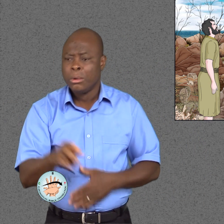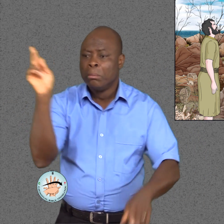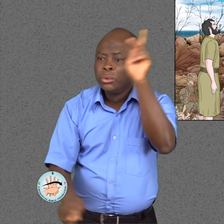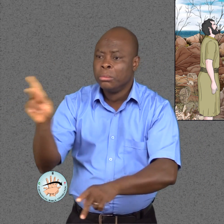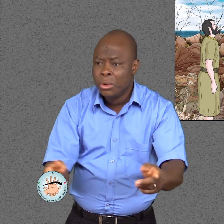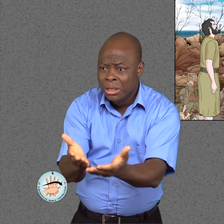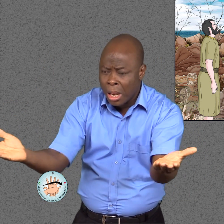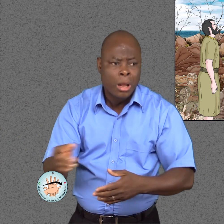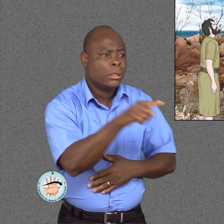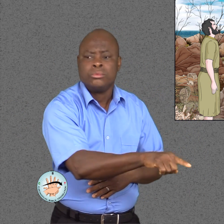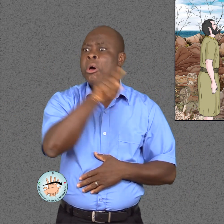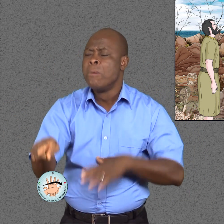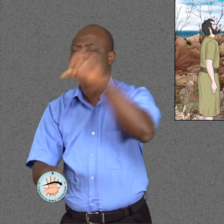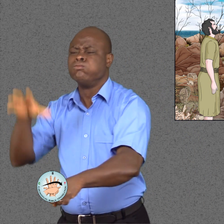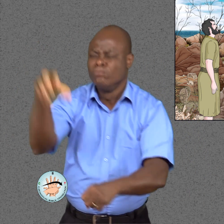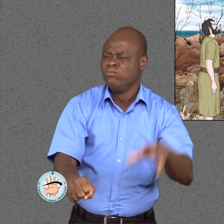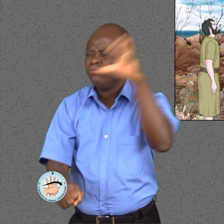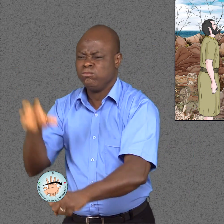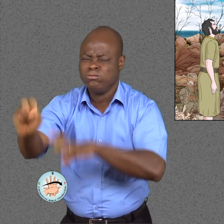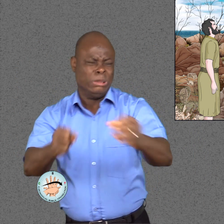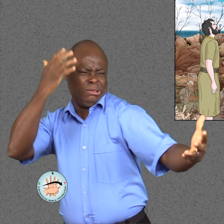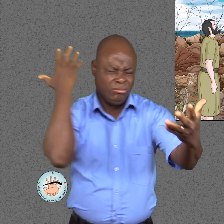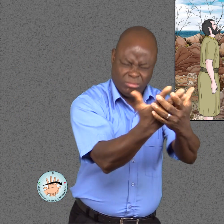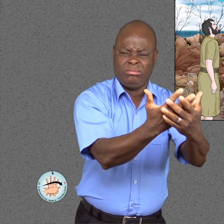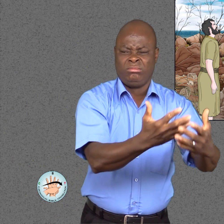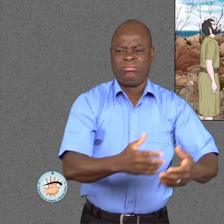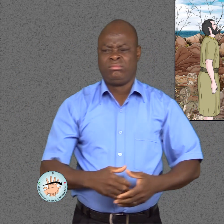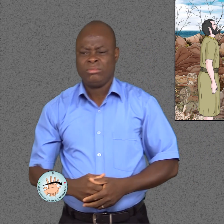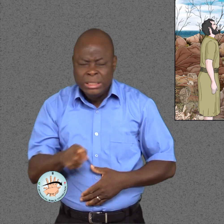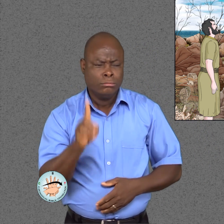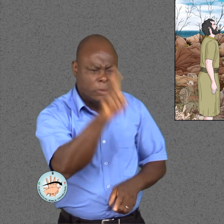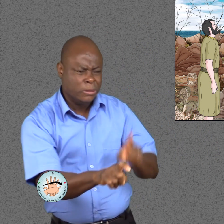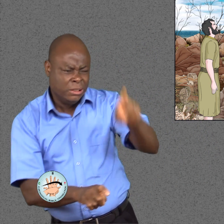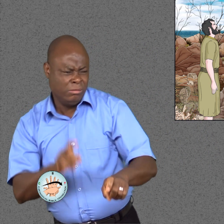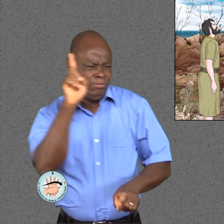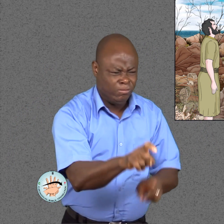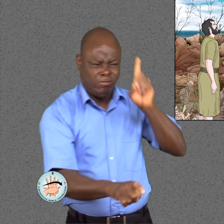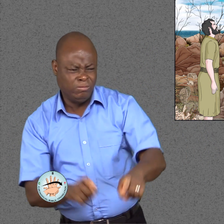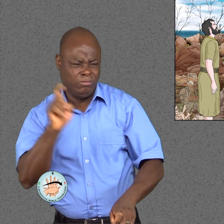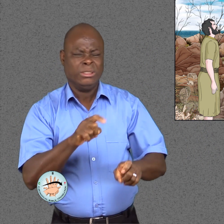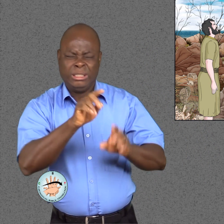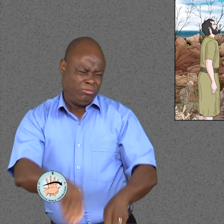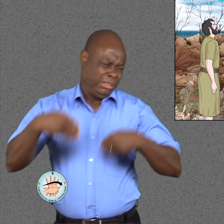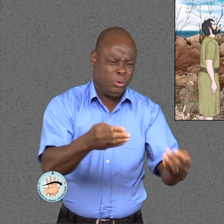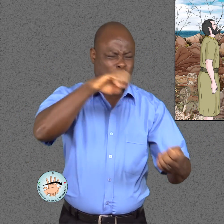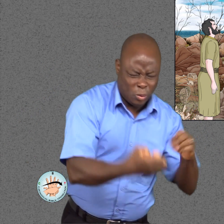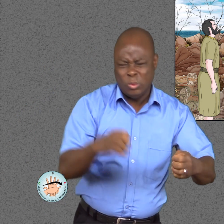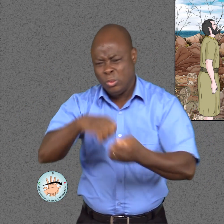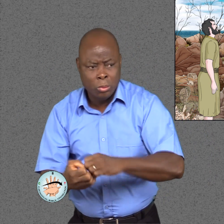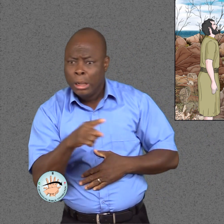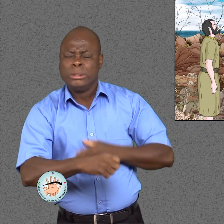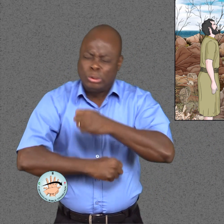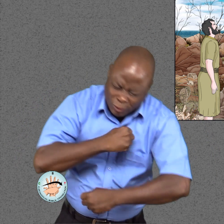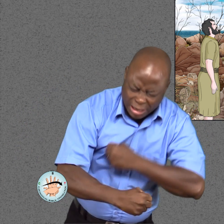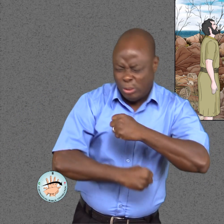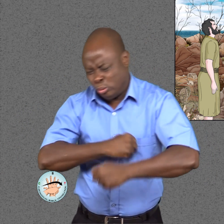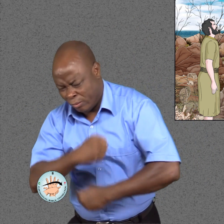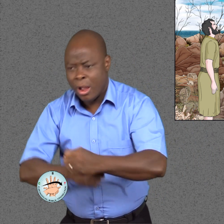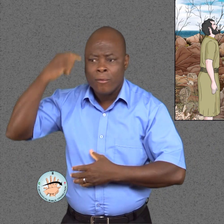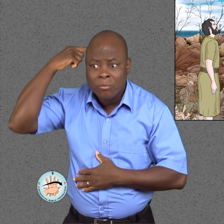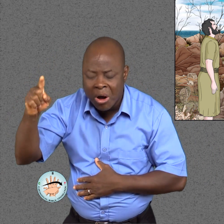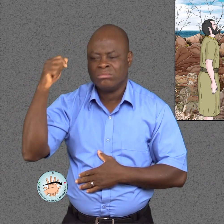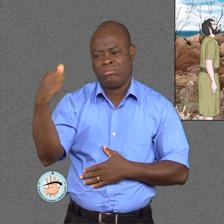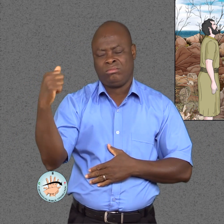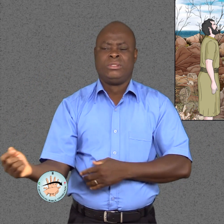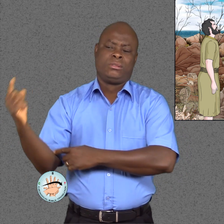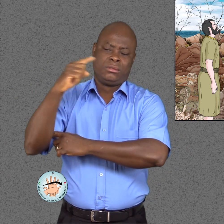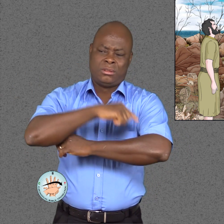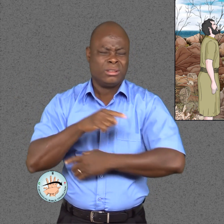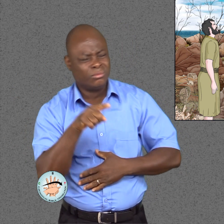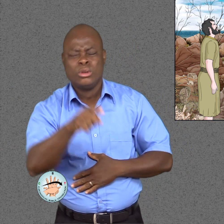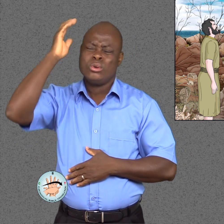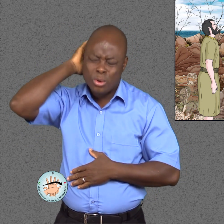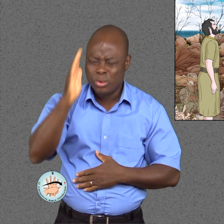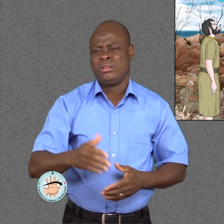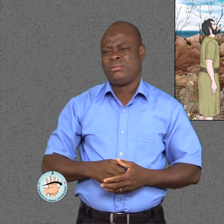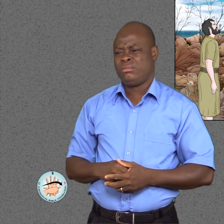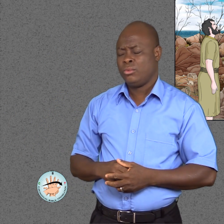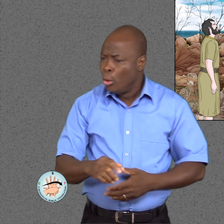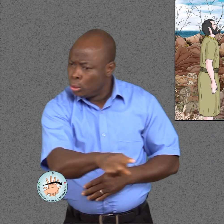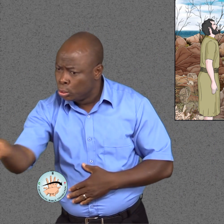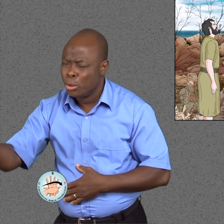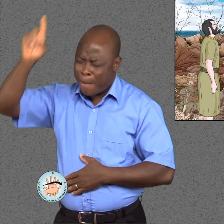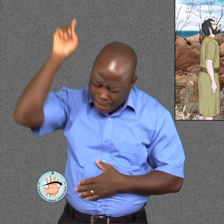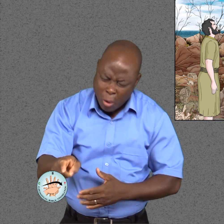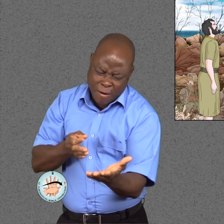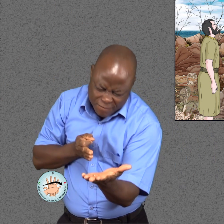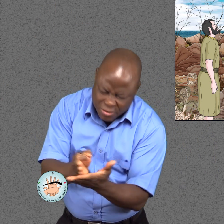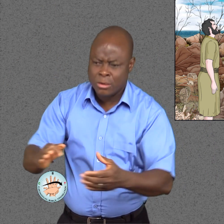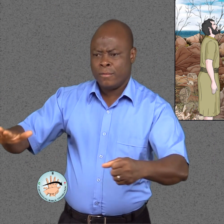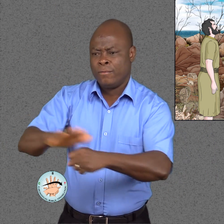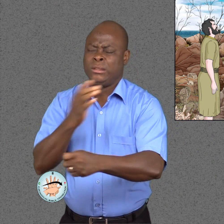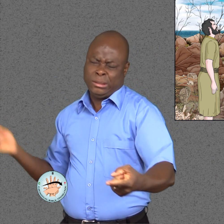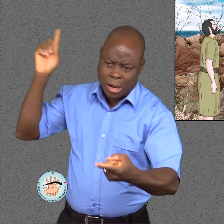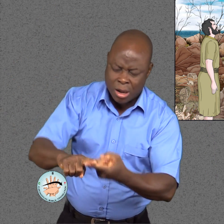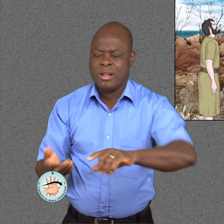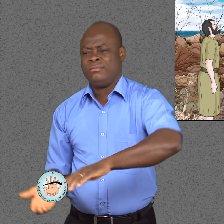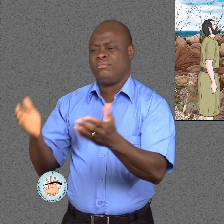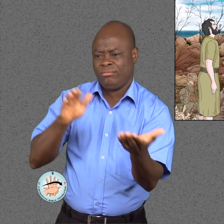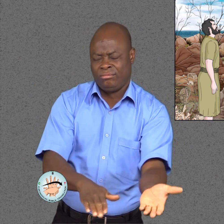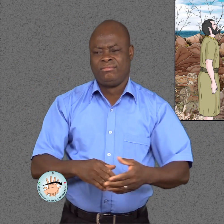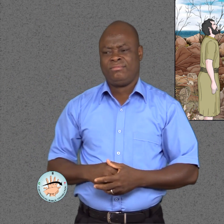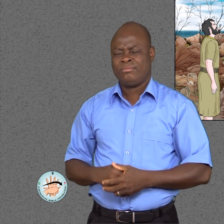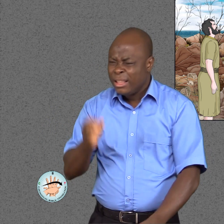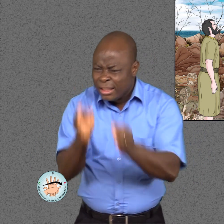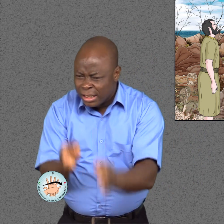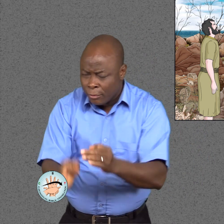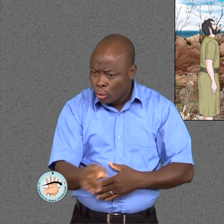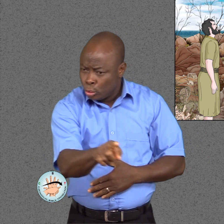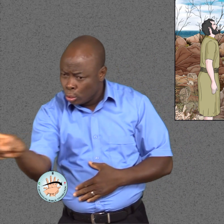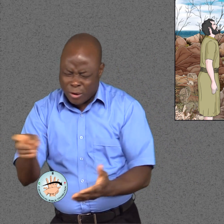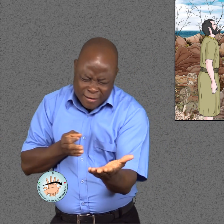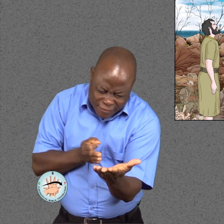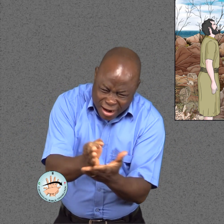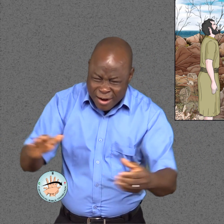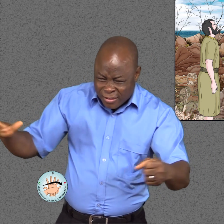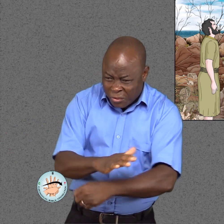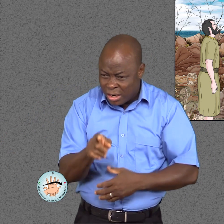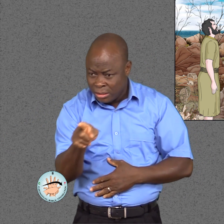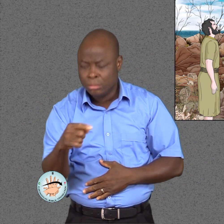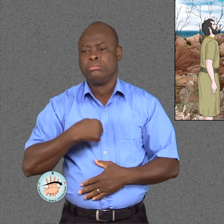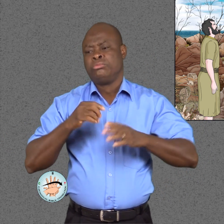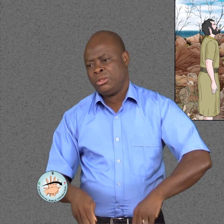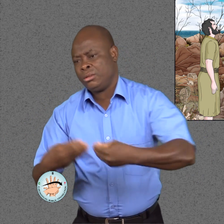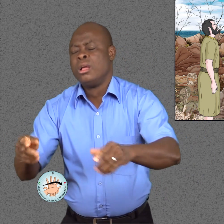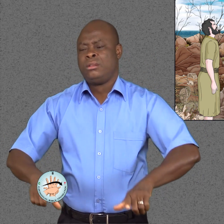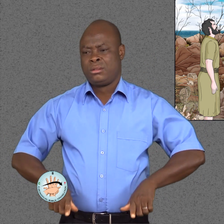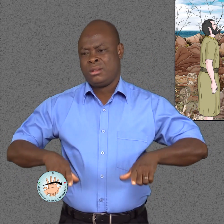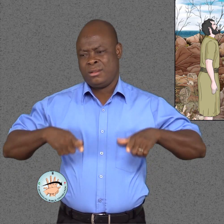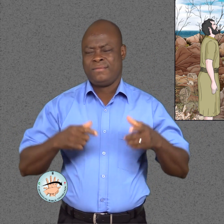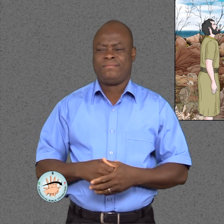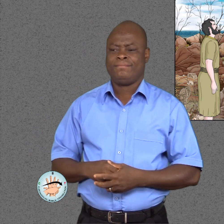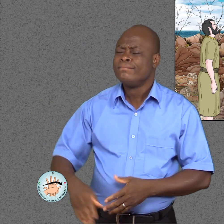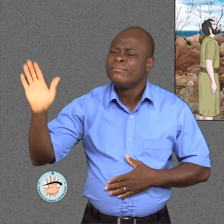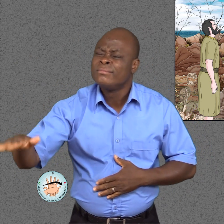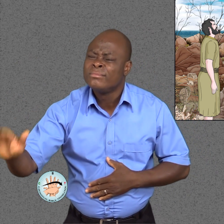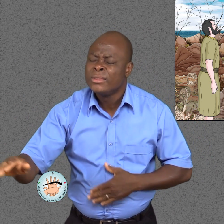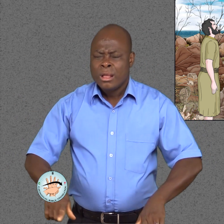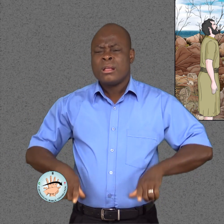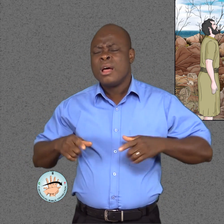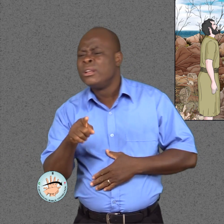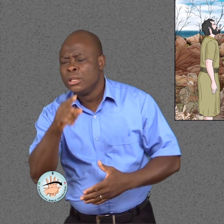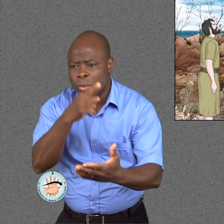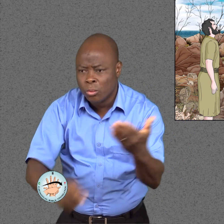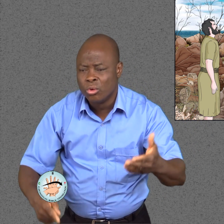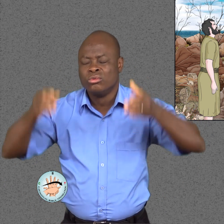Look, the devil is about to throw some of you into prison to test you, and you will suffer tribulation for ten days.